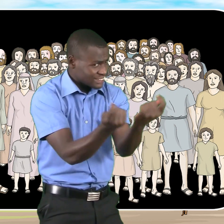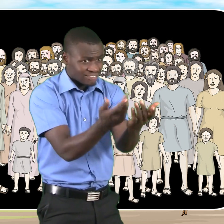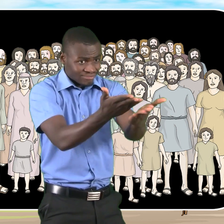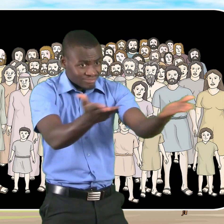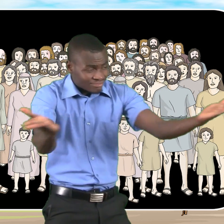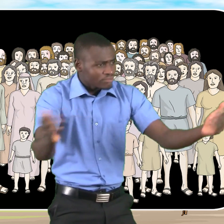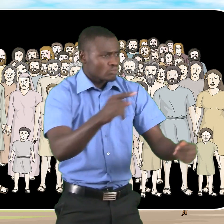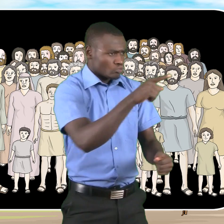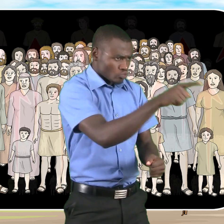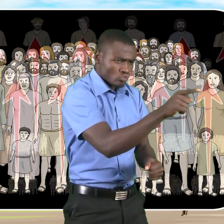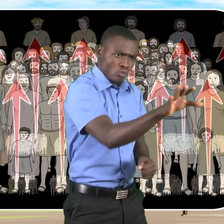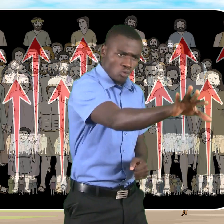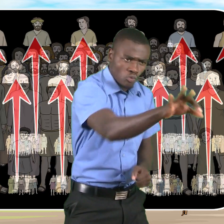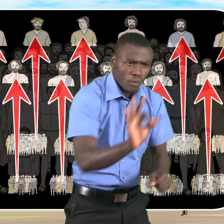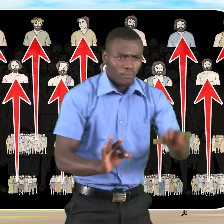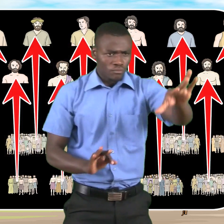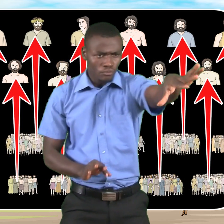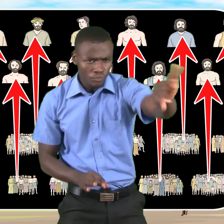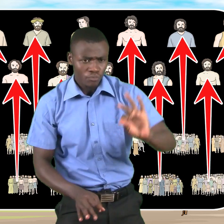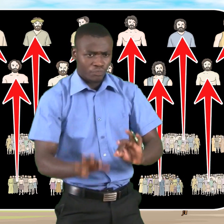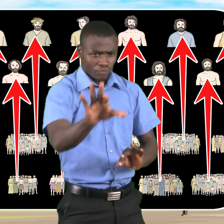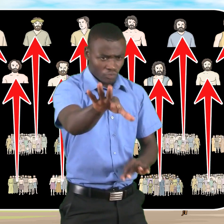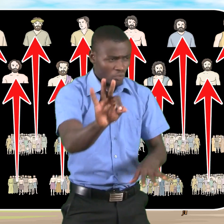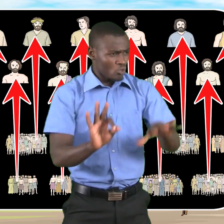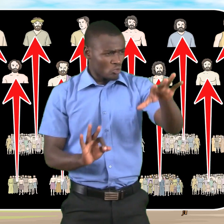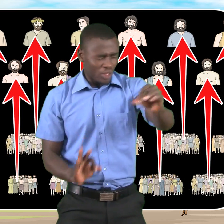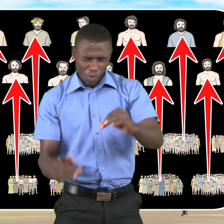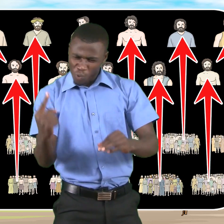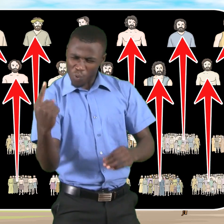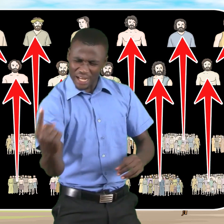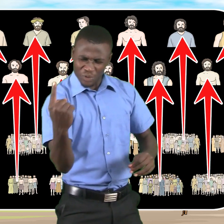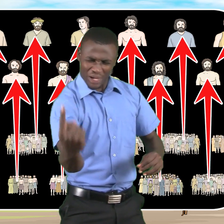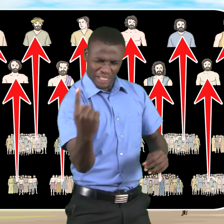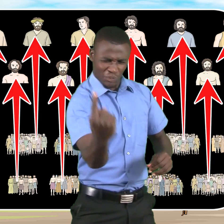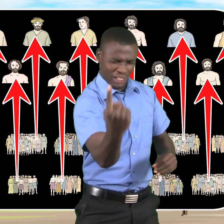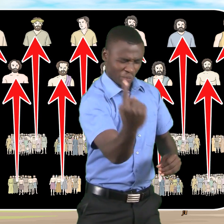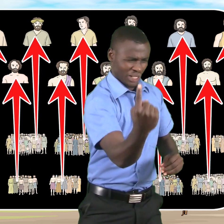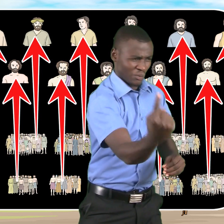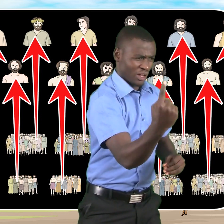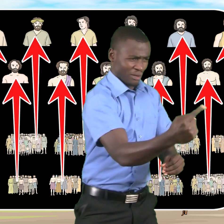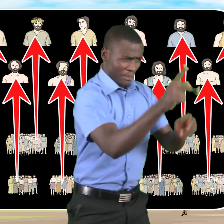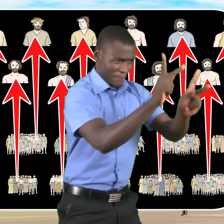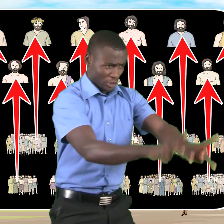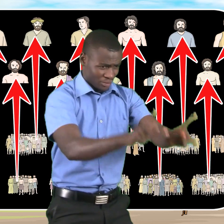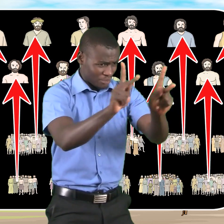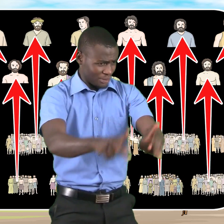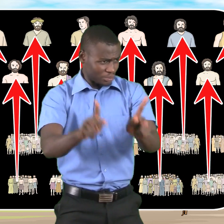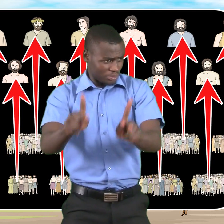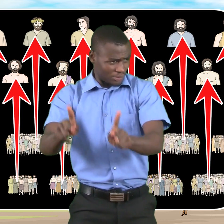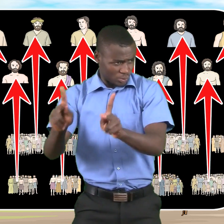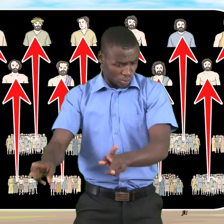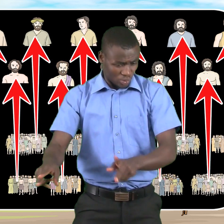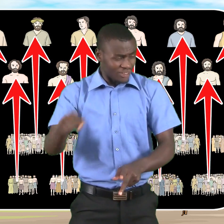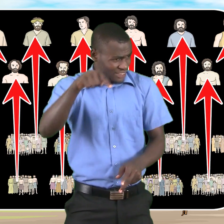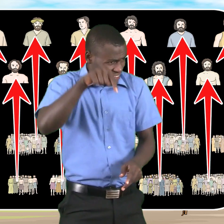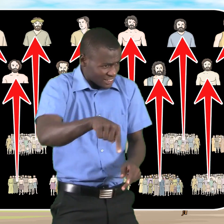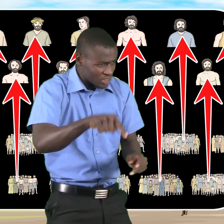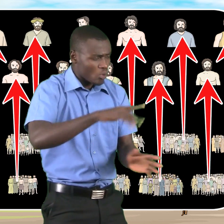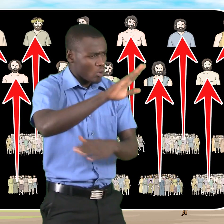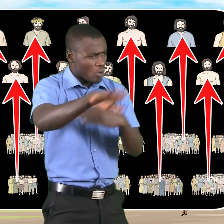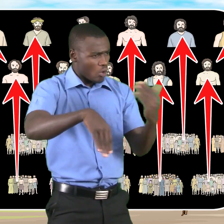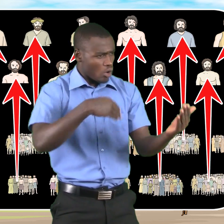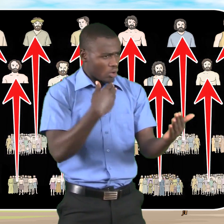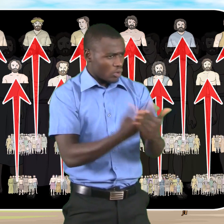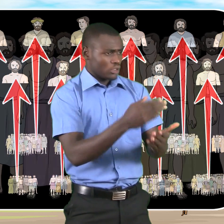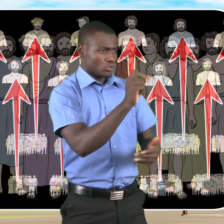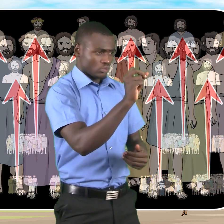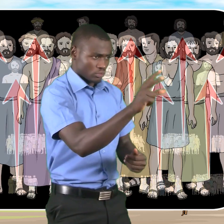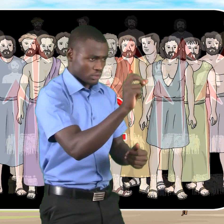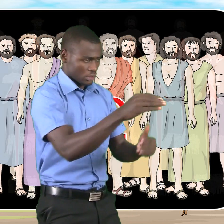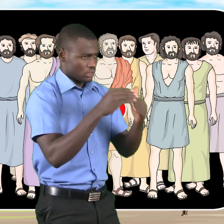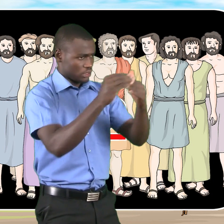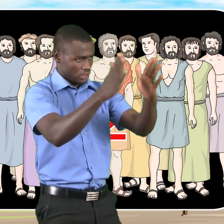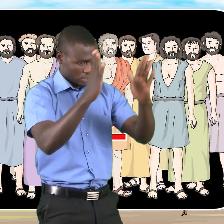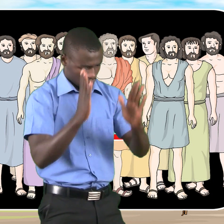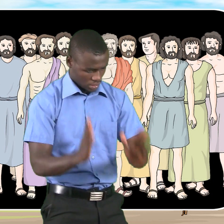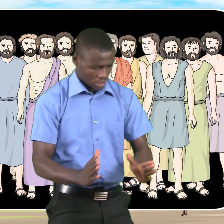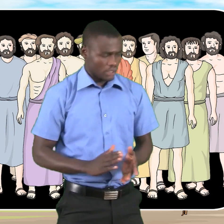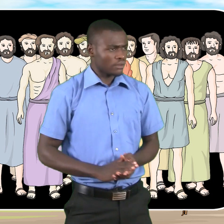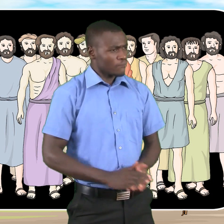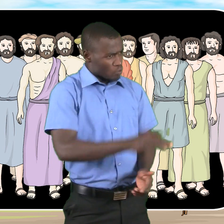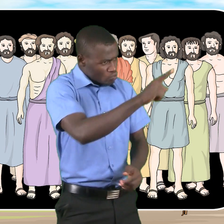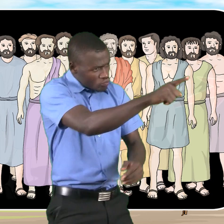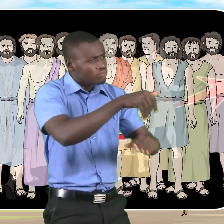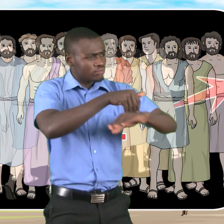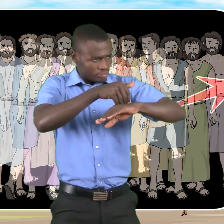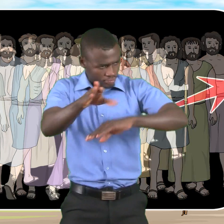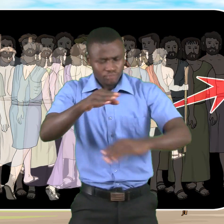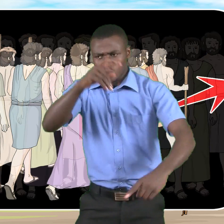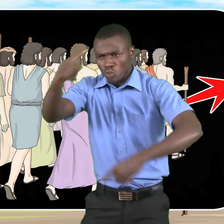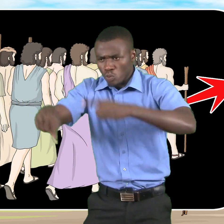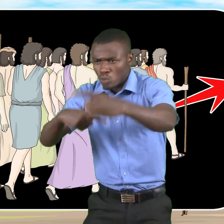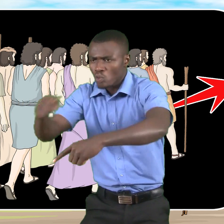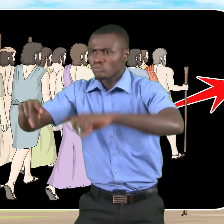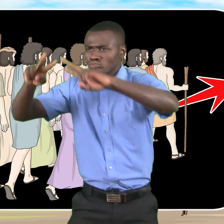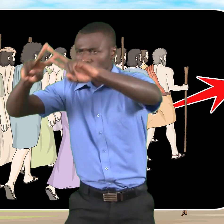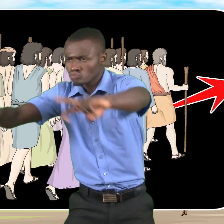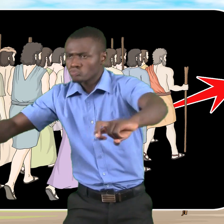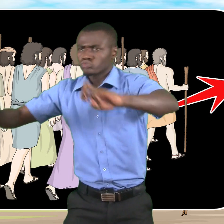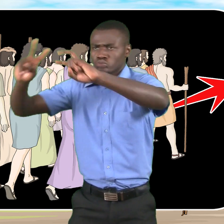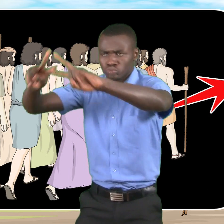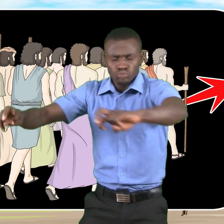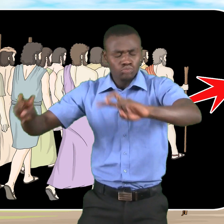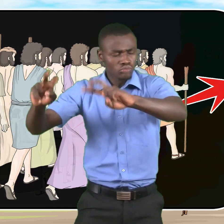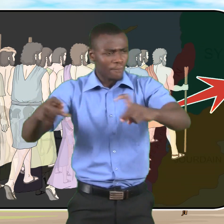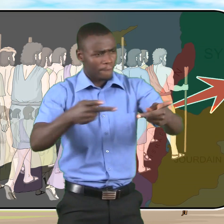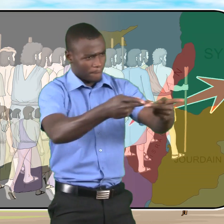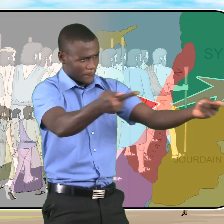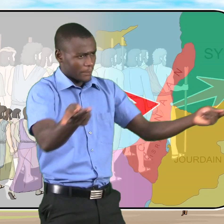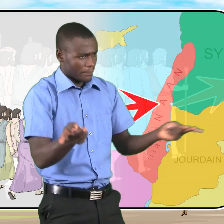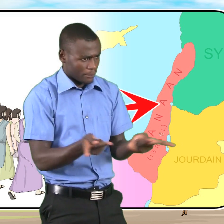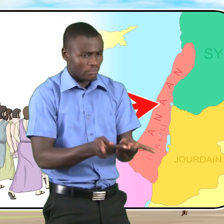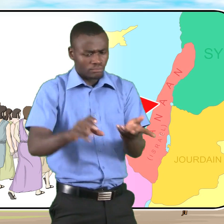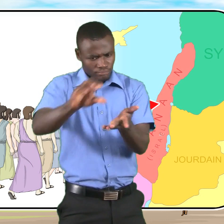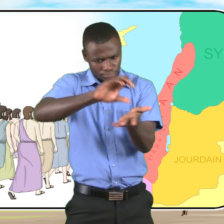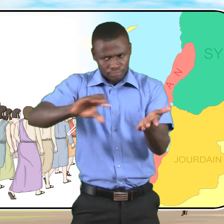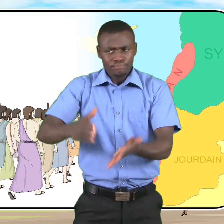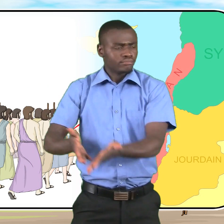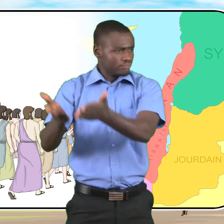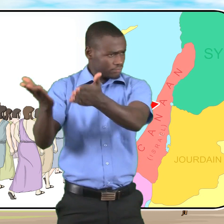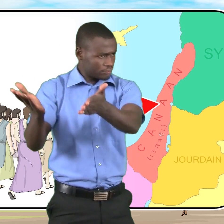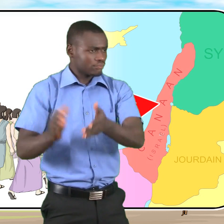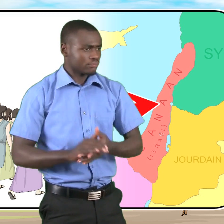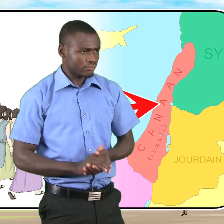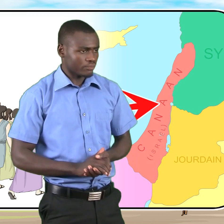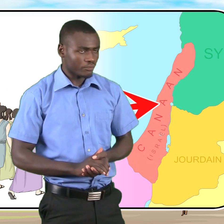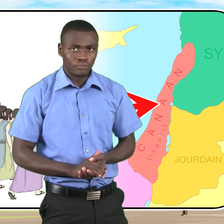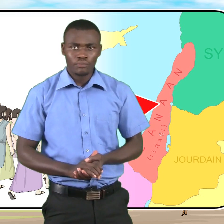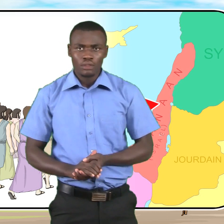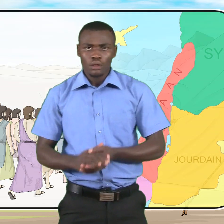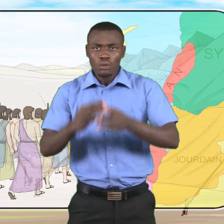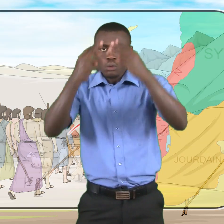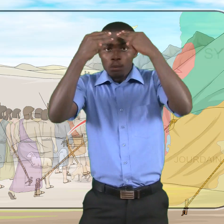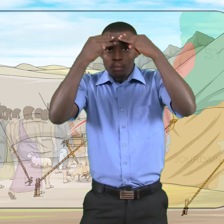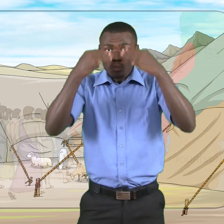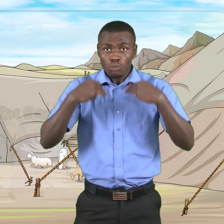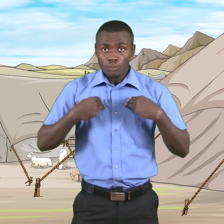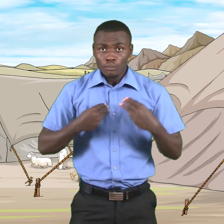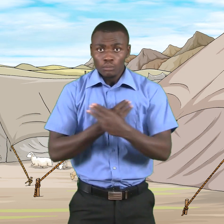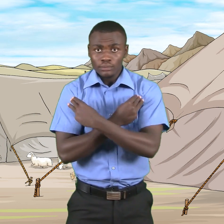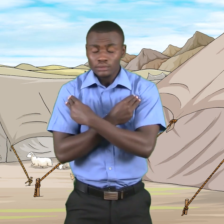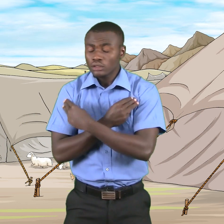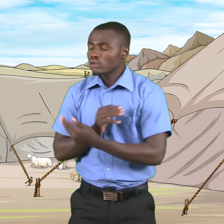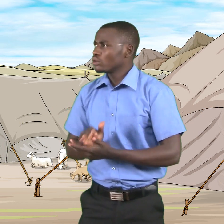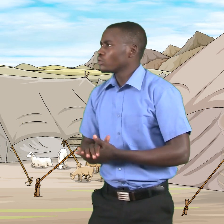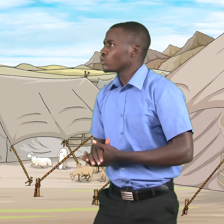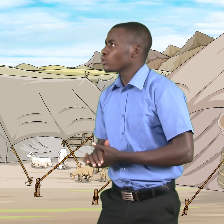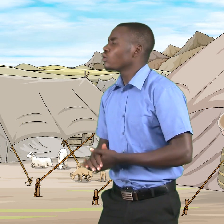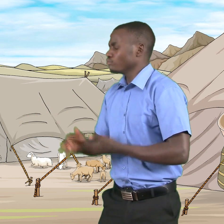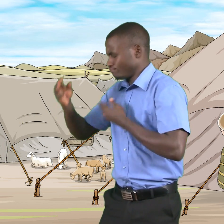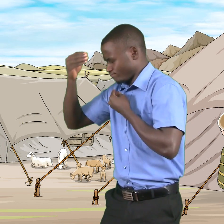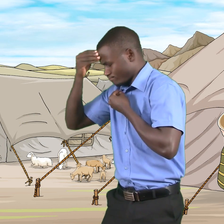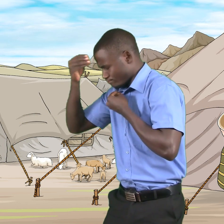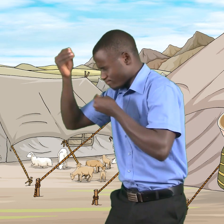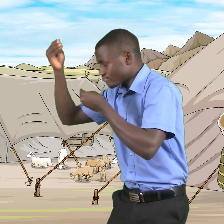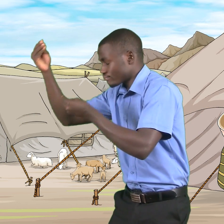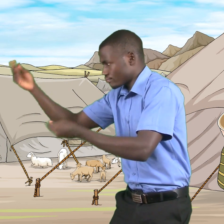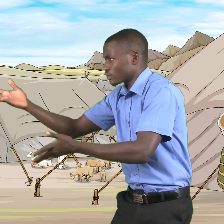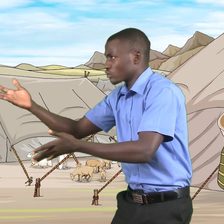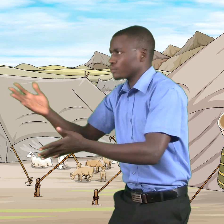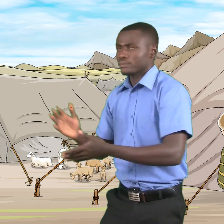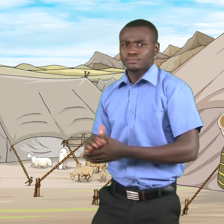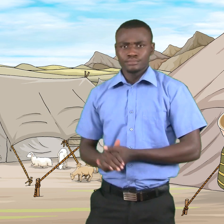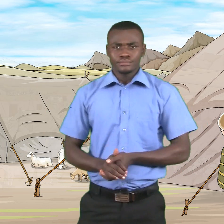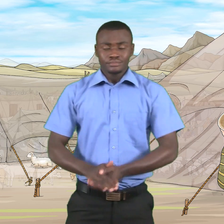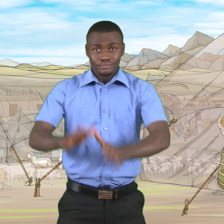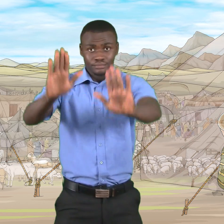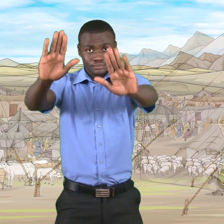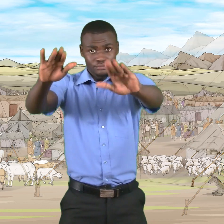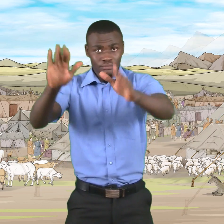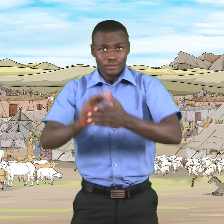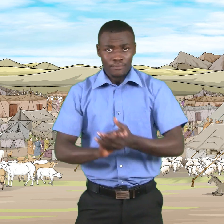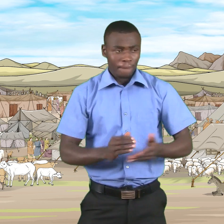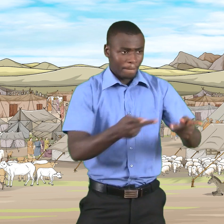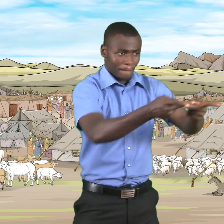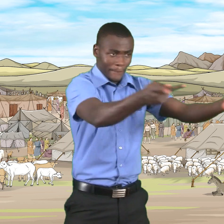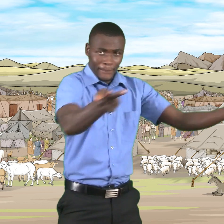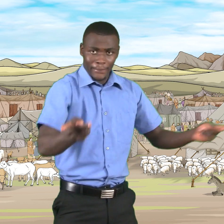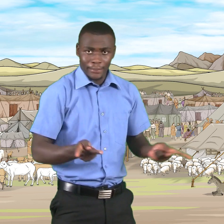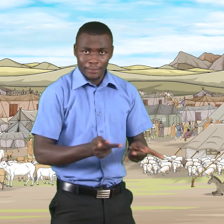From each of their fathers’ tribes send one man who is a leader among them.”